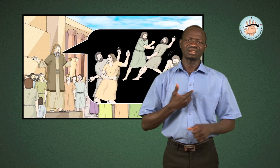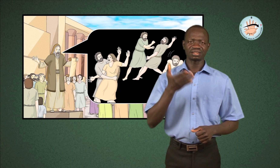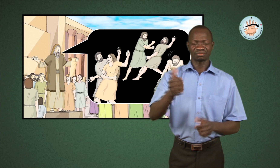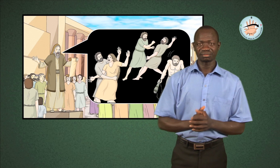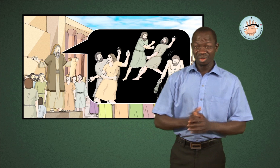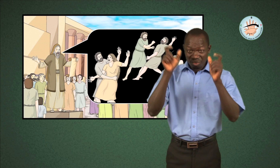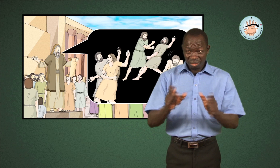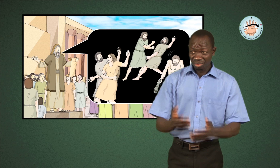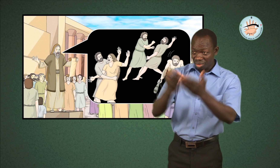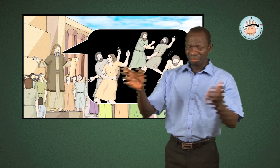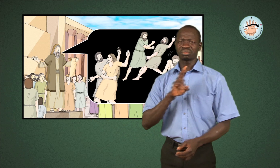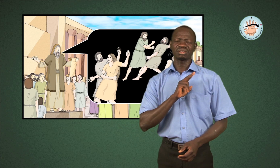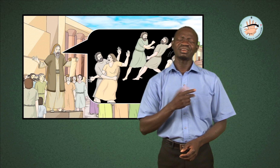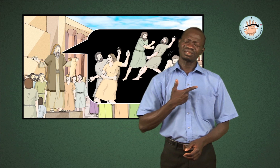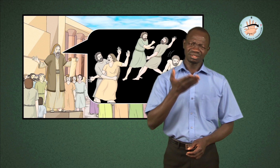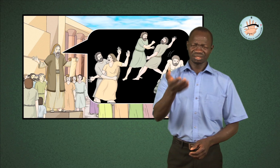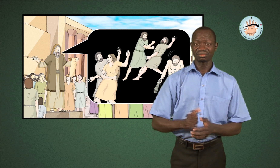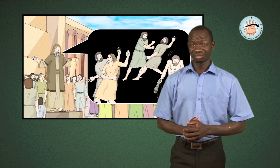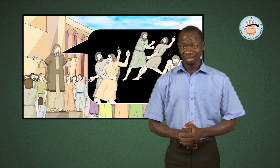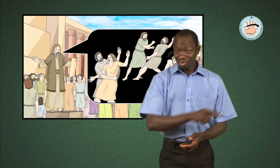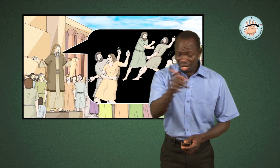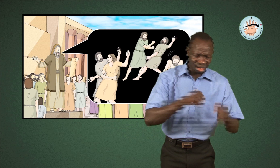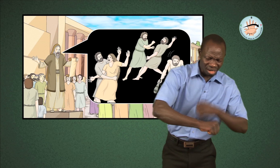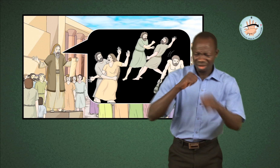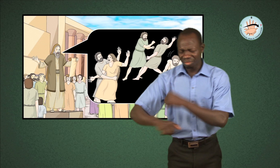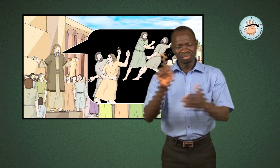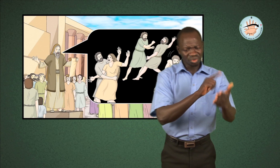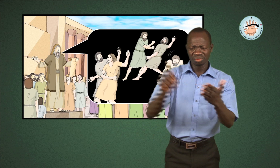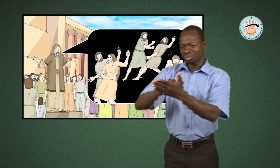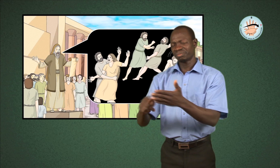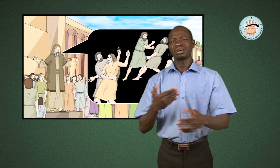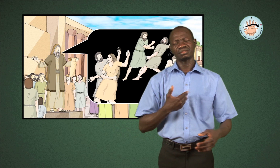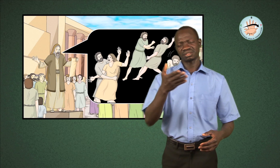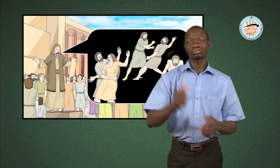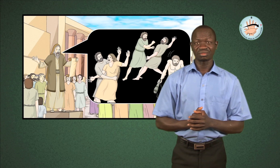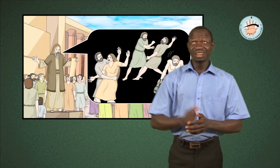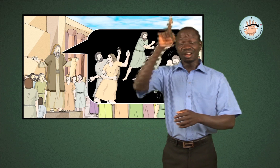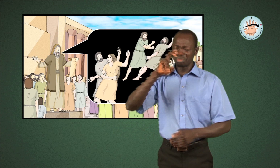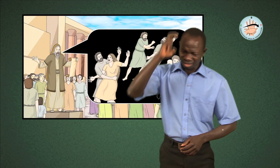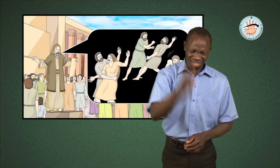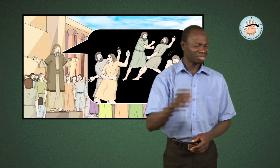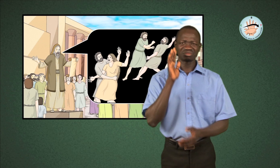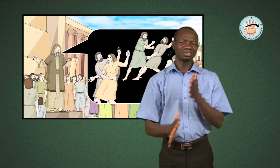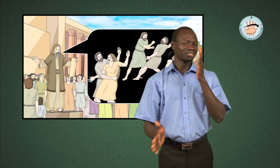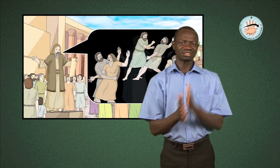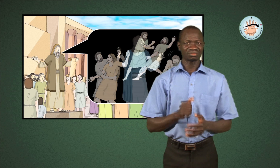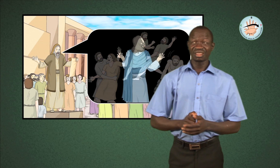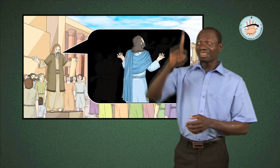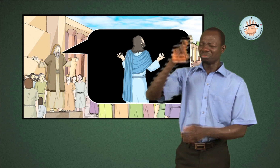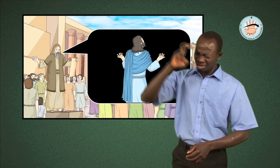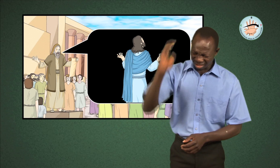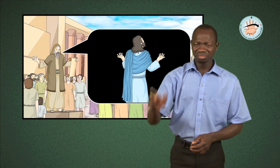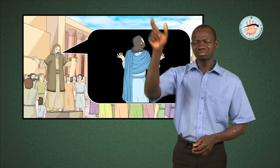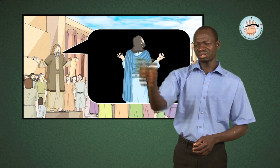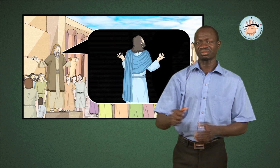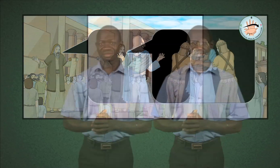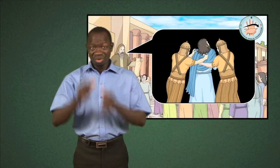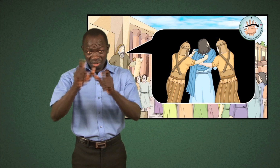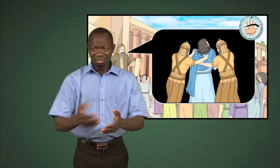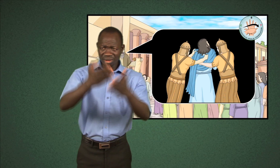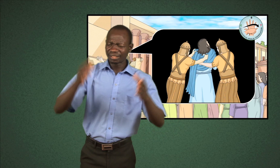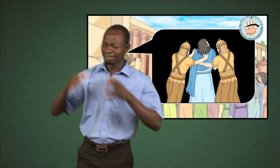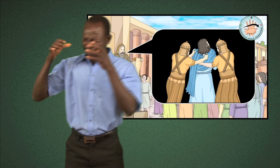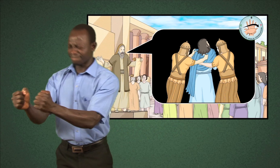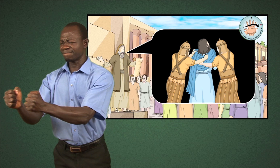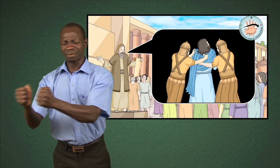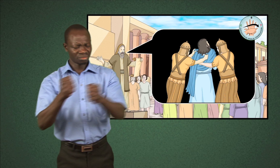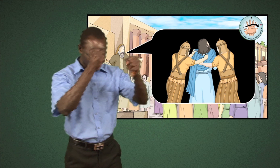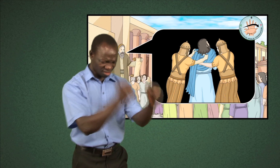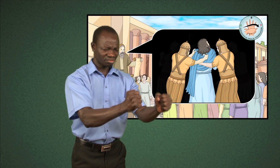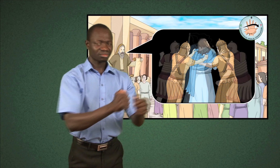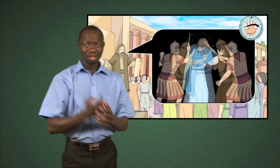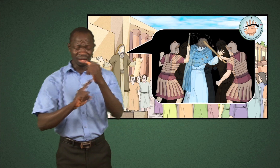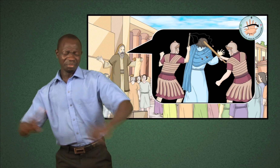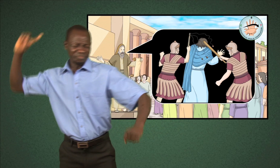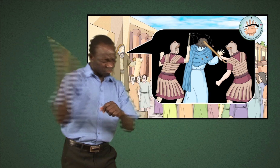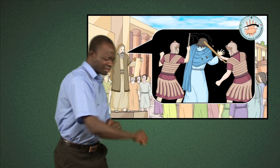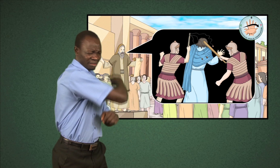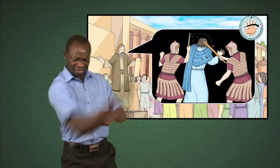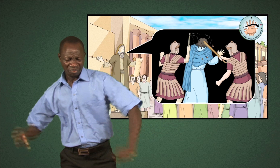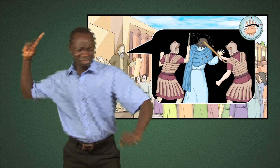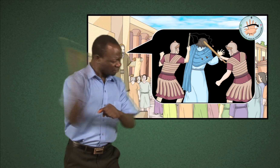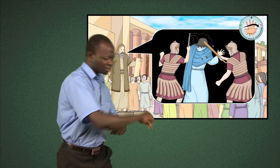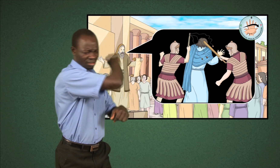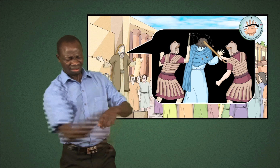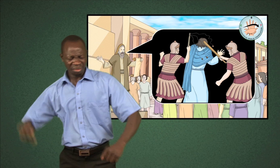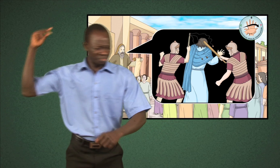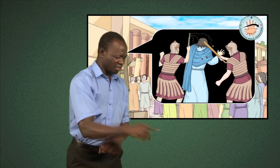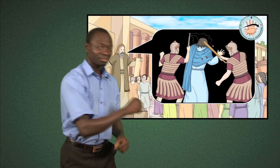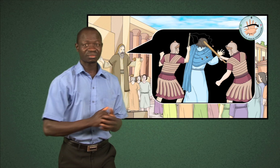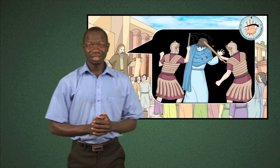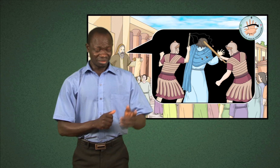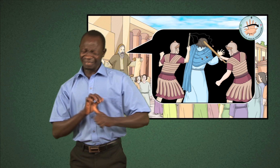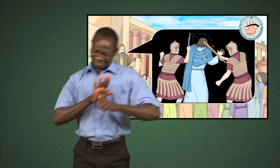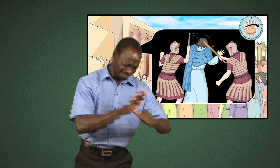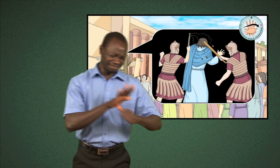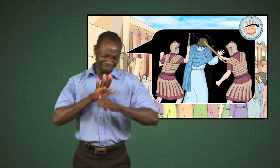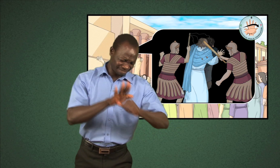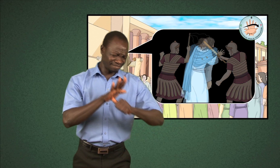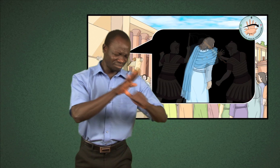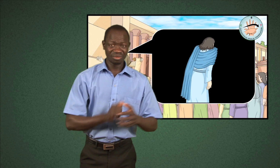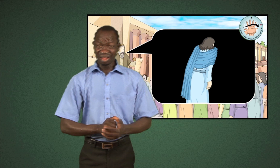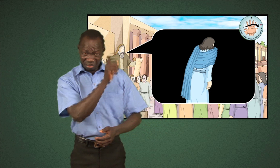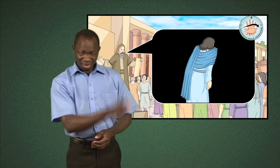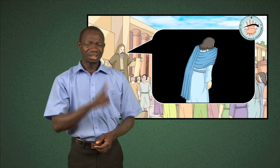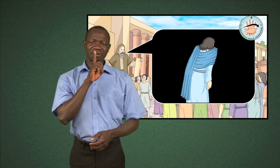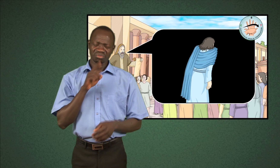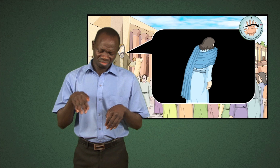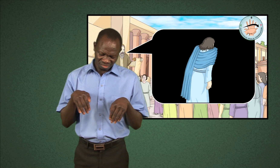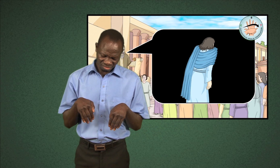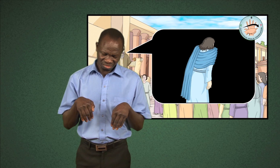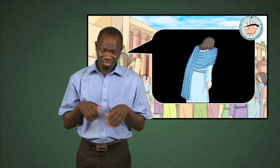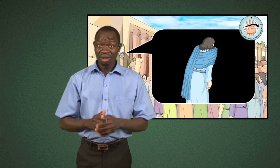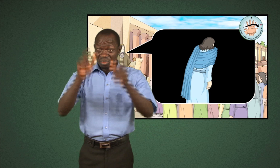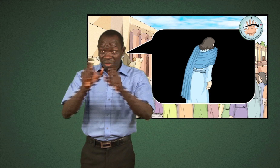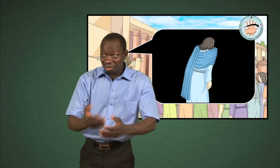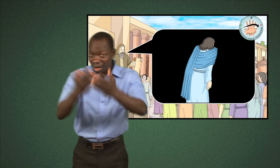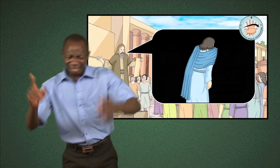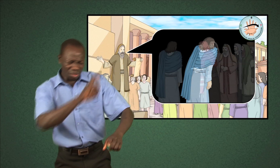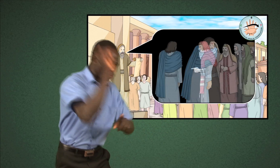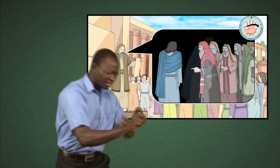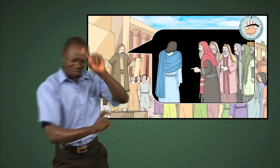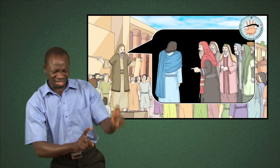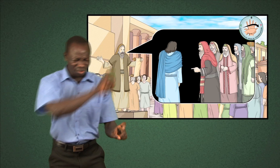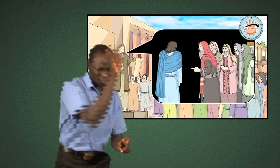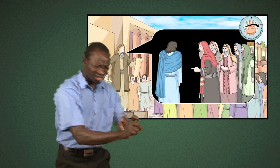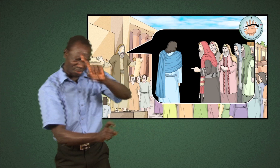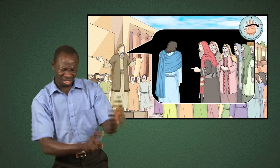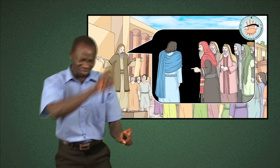He was oppressed and afflicted, yet He did not open His mouth.